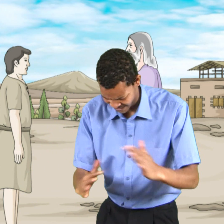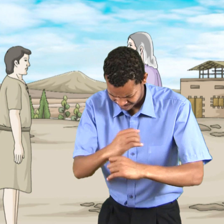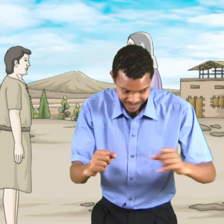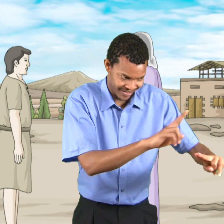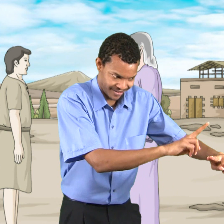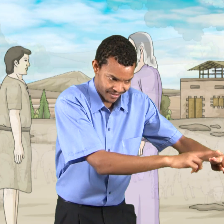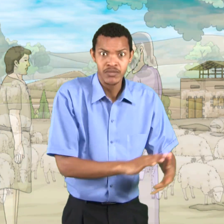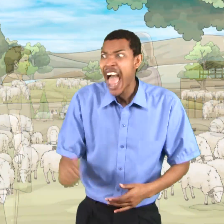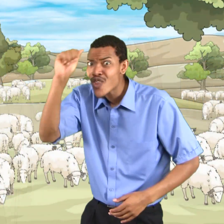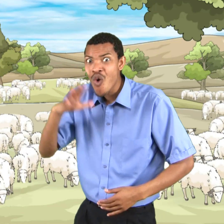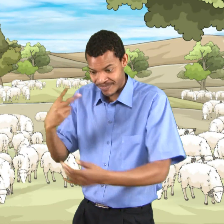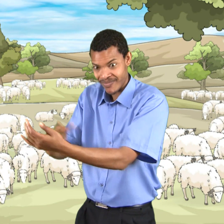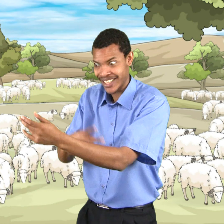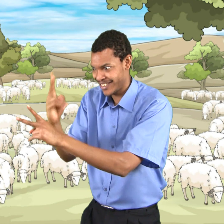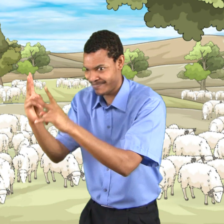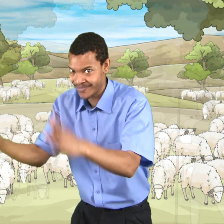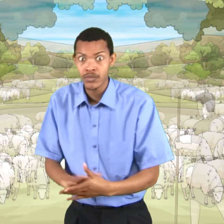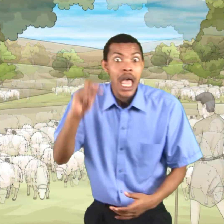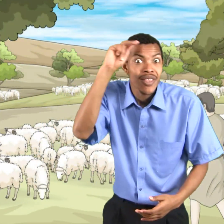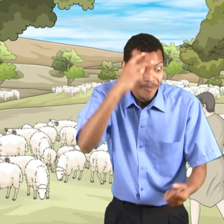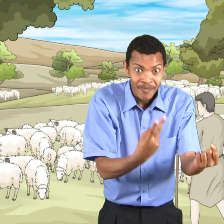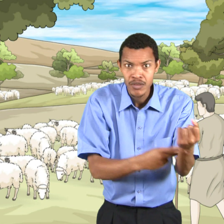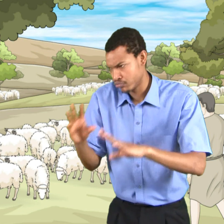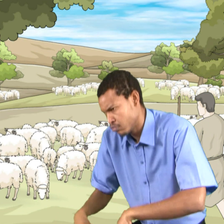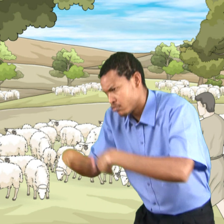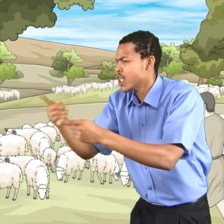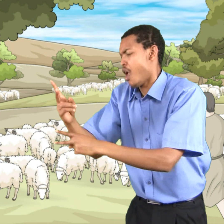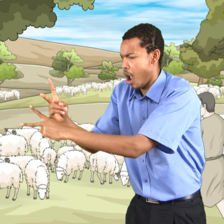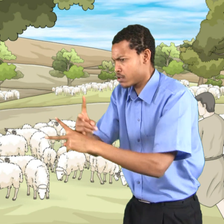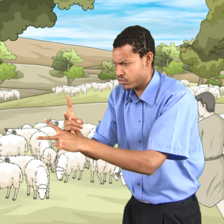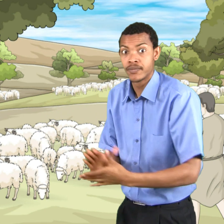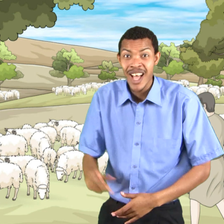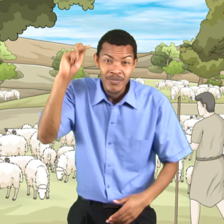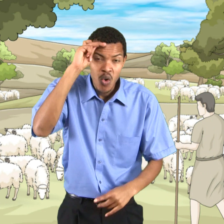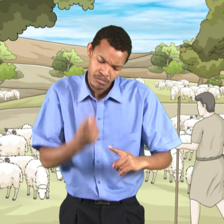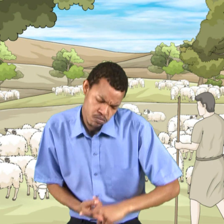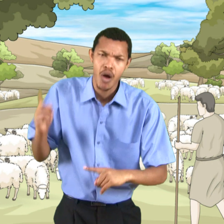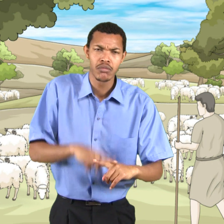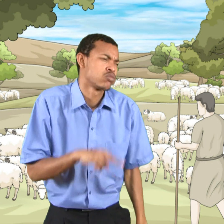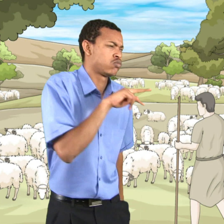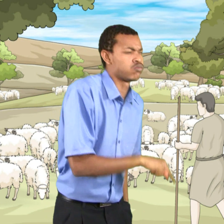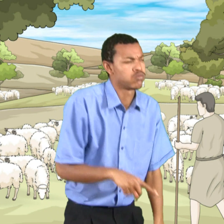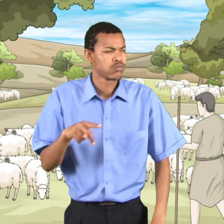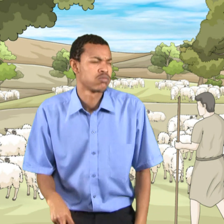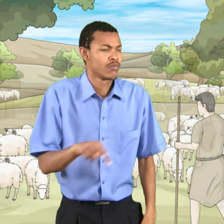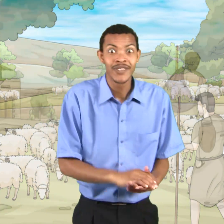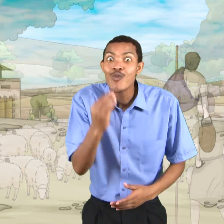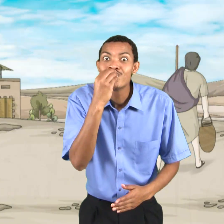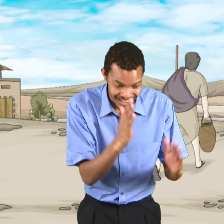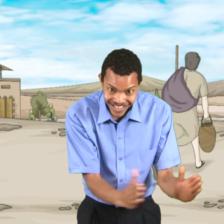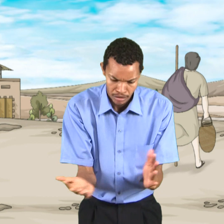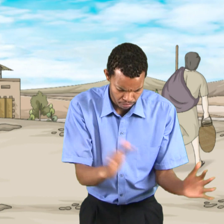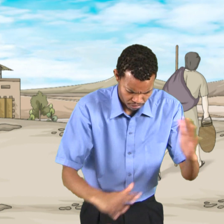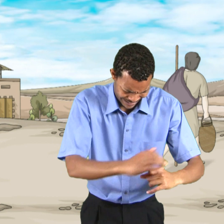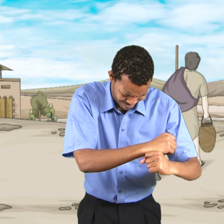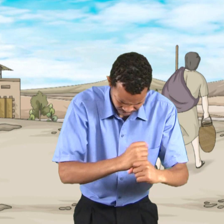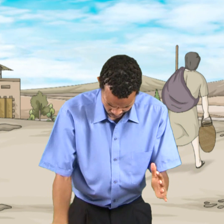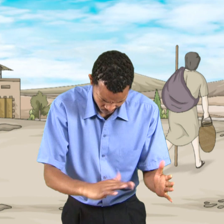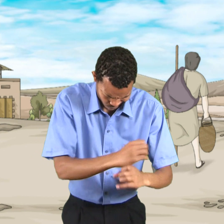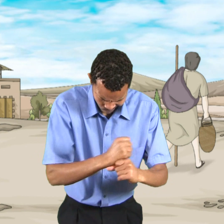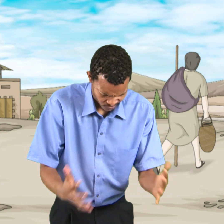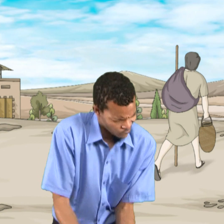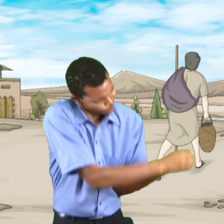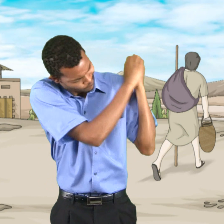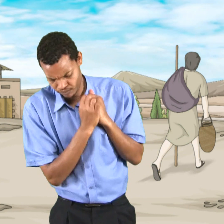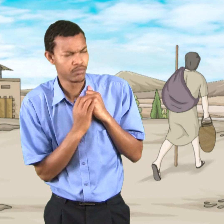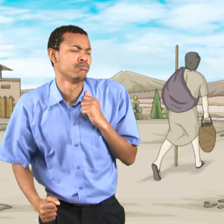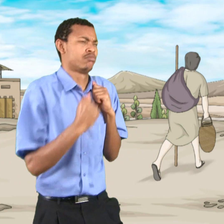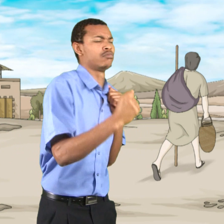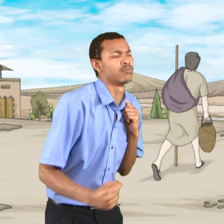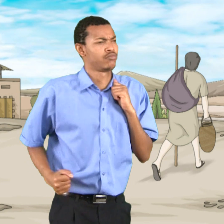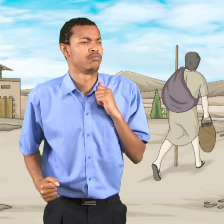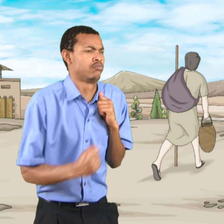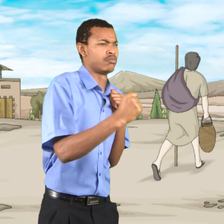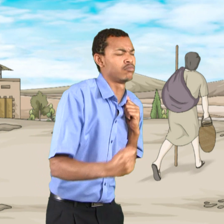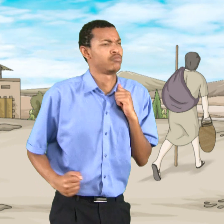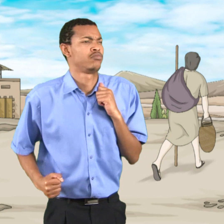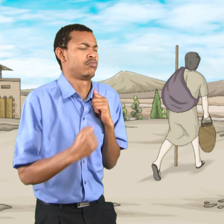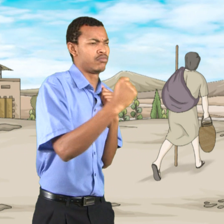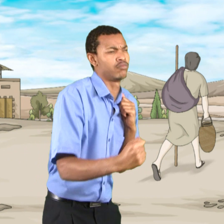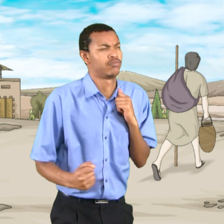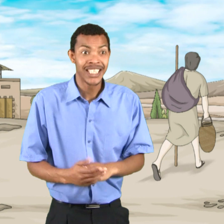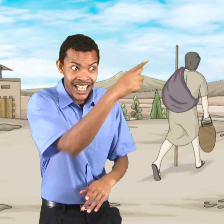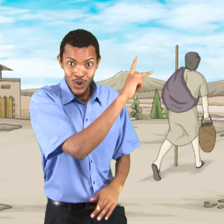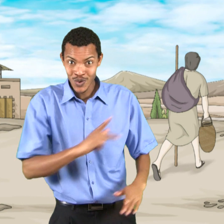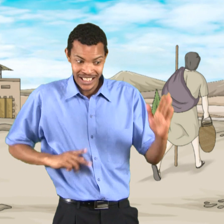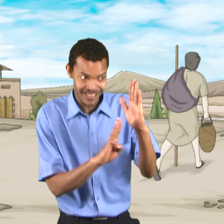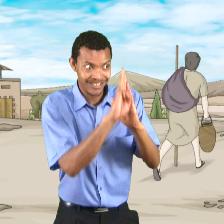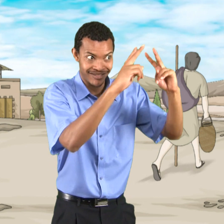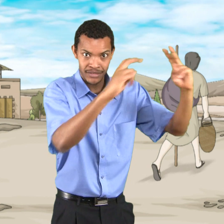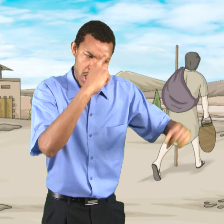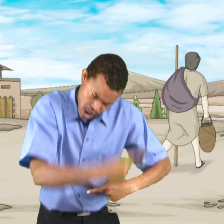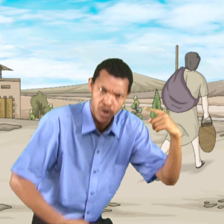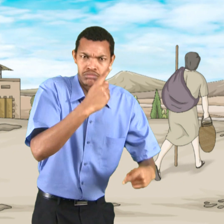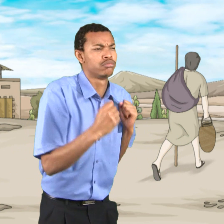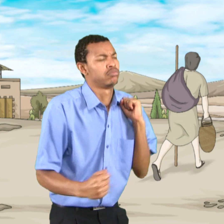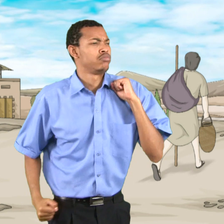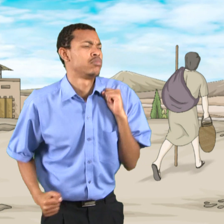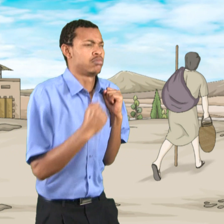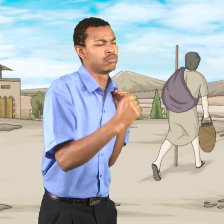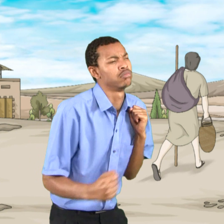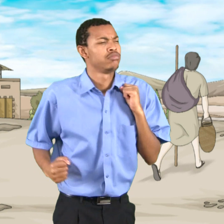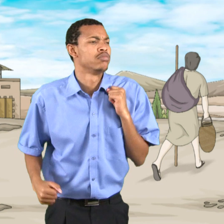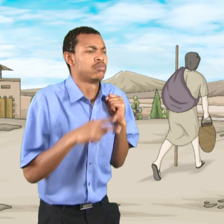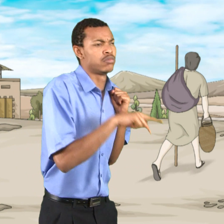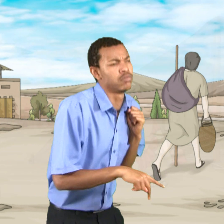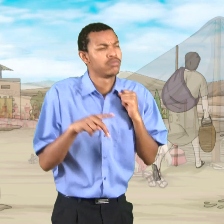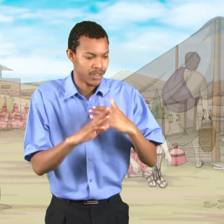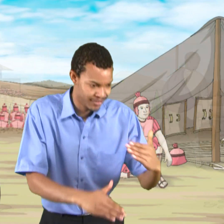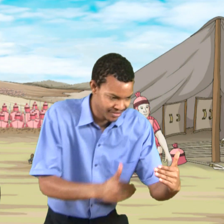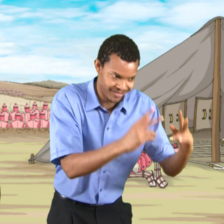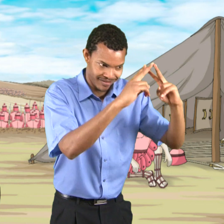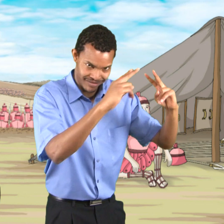So David got up early in the morning, left the flock with a keeper, loaded up, and set out as Jesse had instructed him.